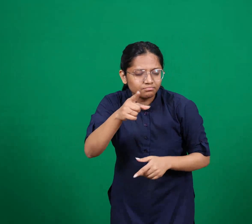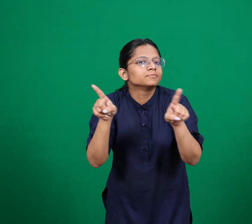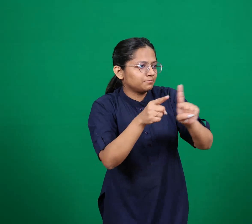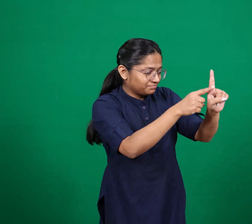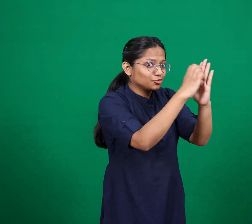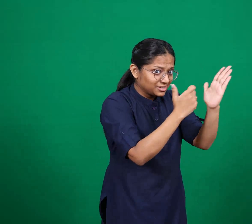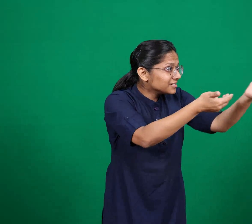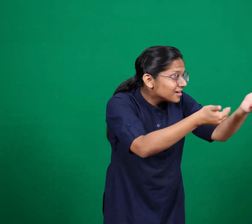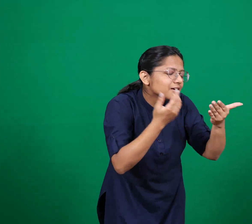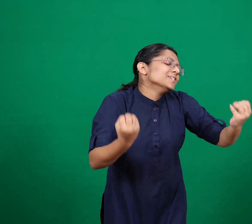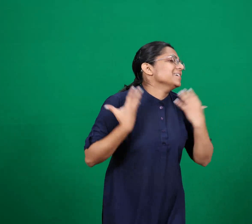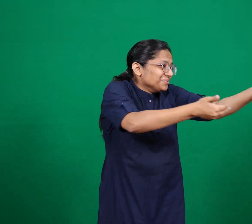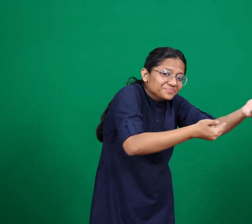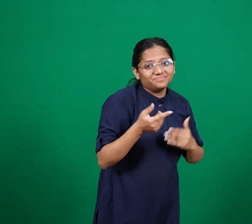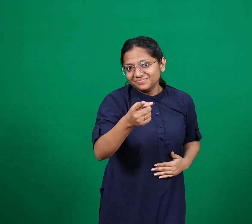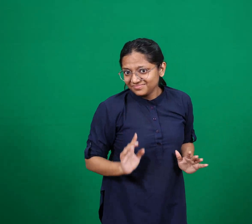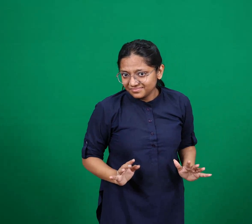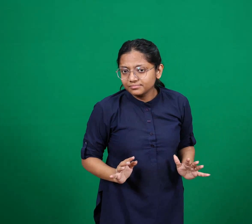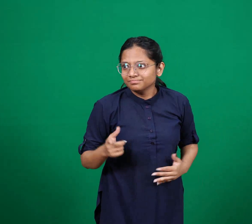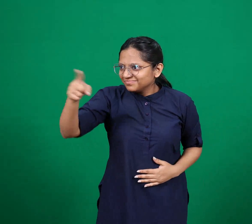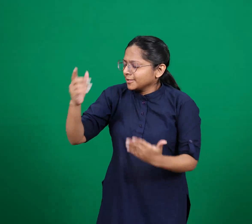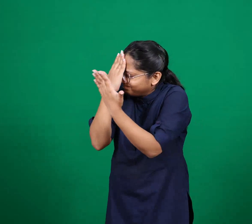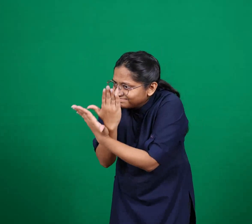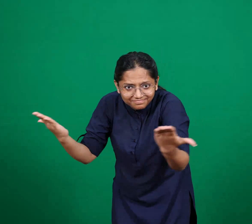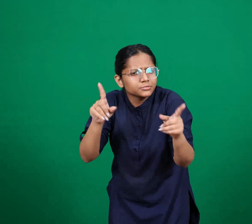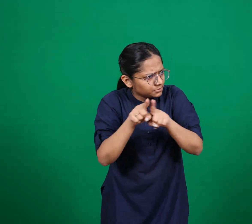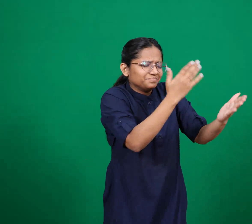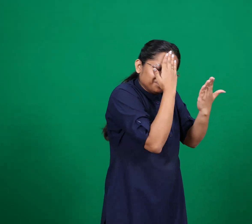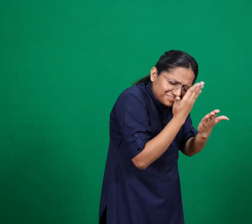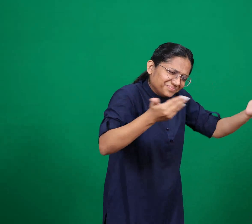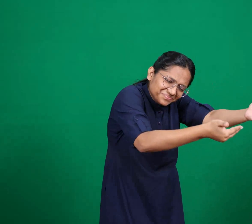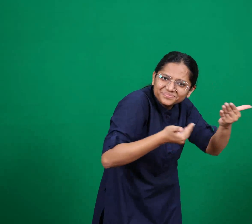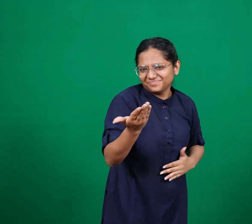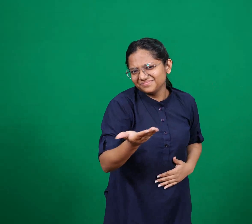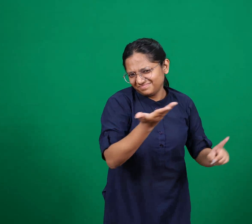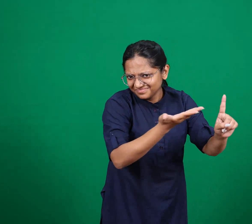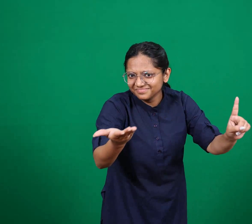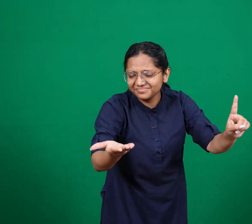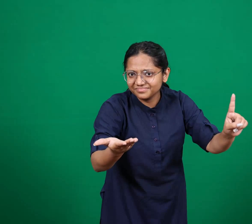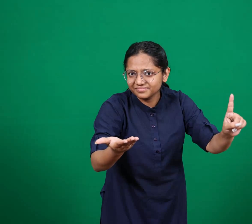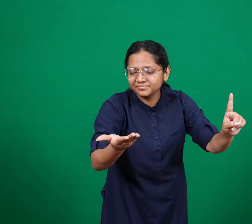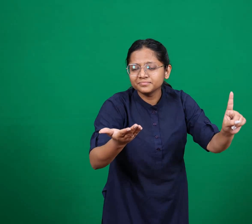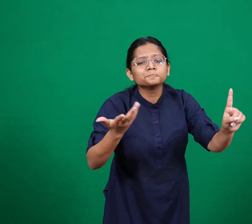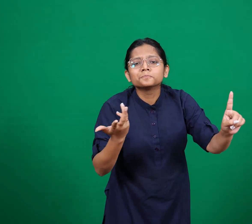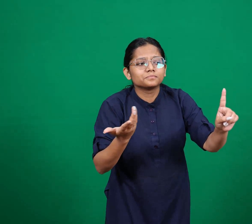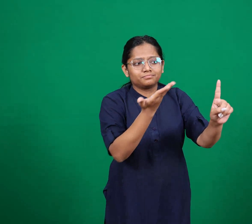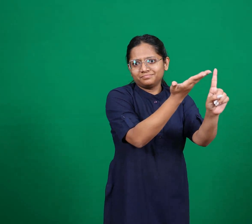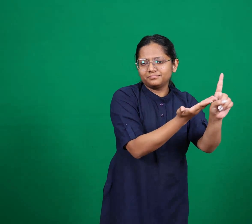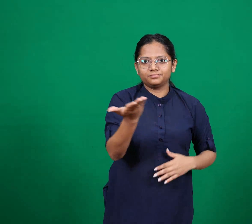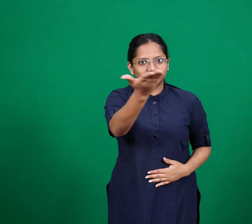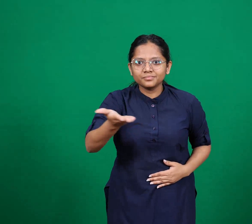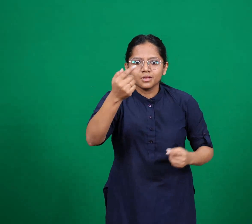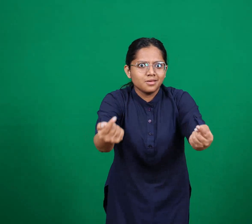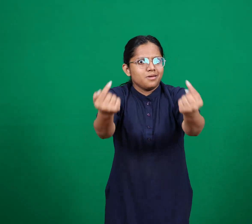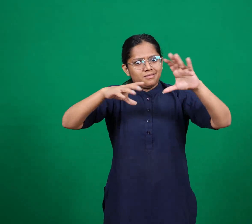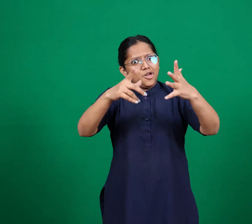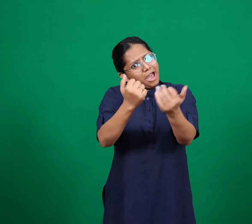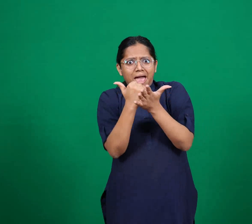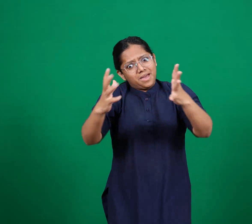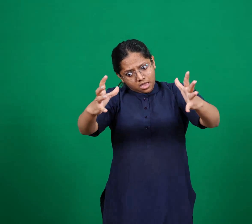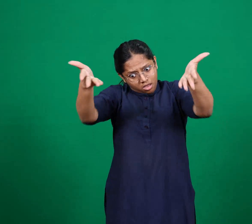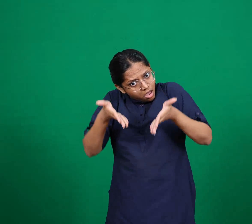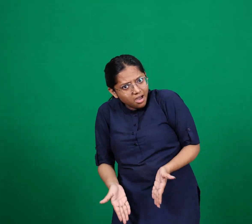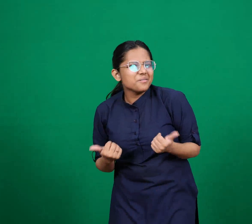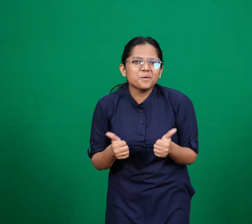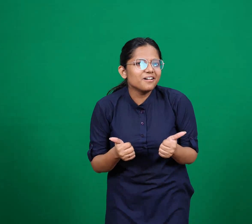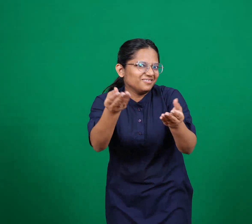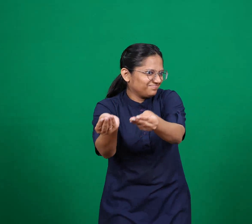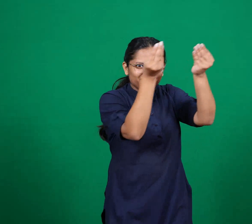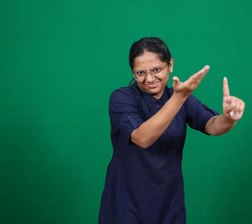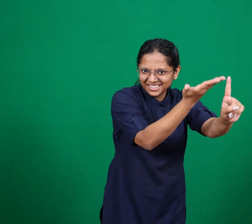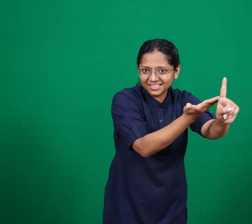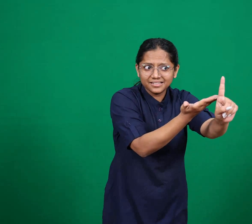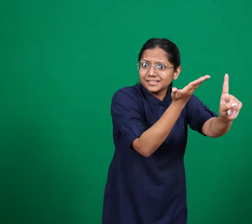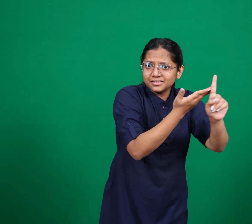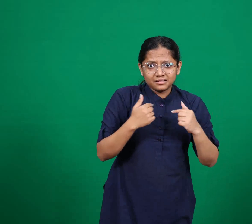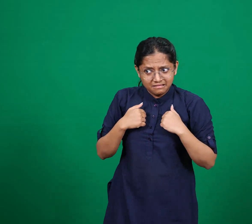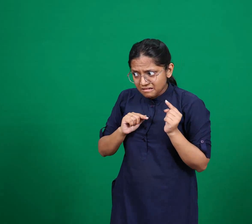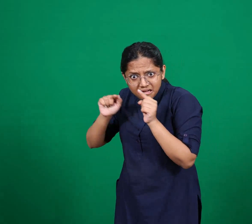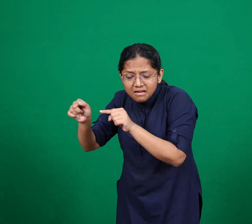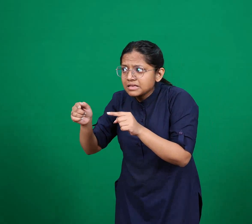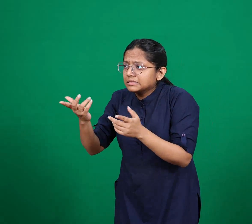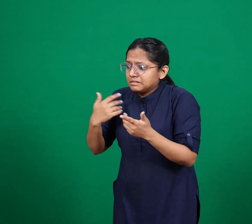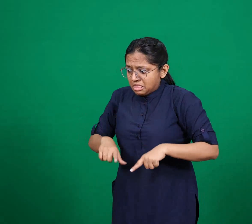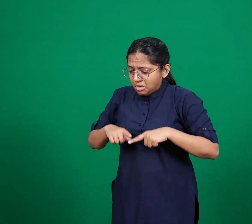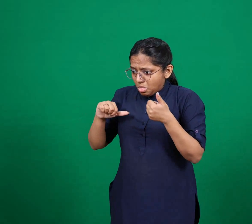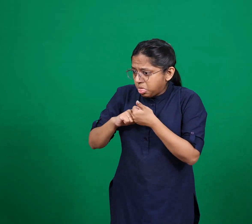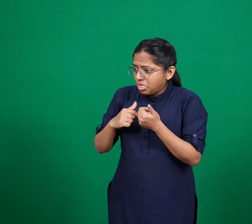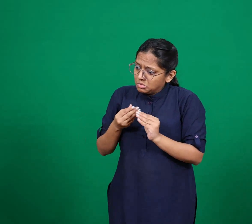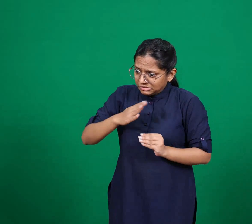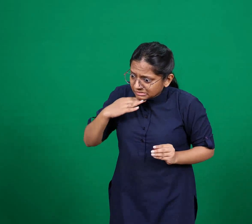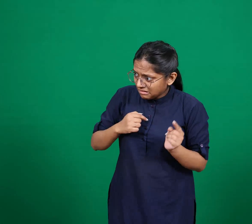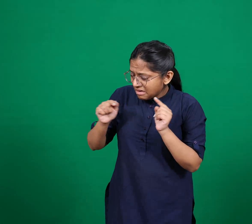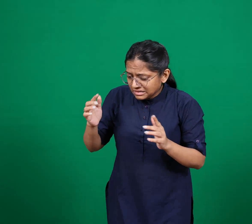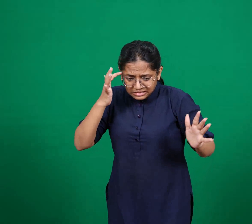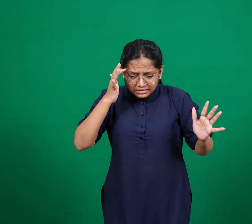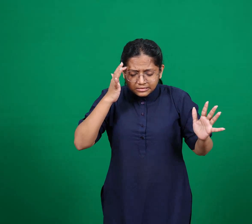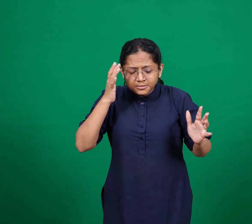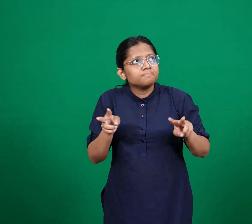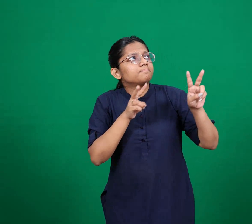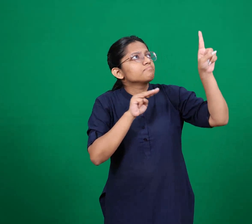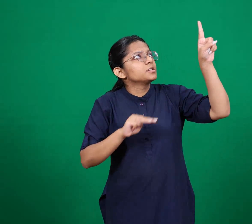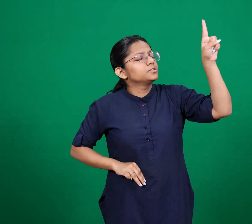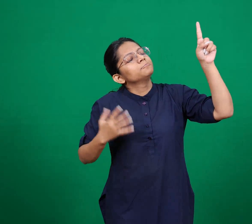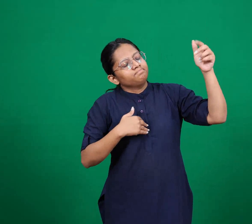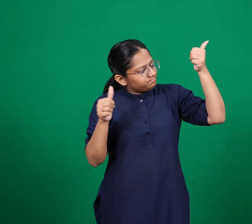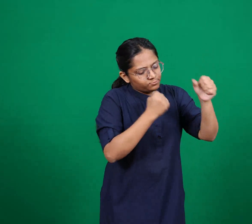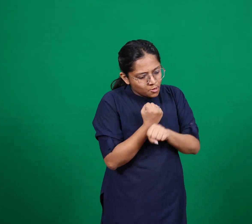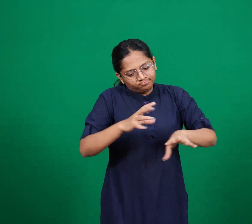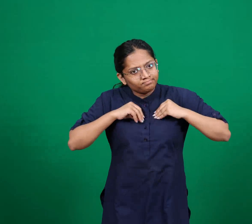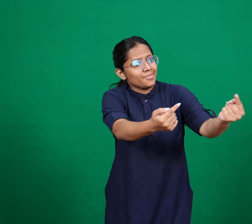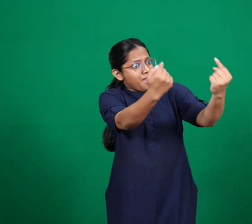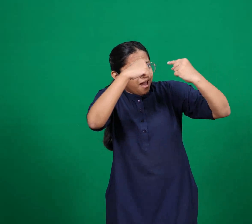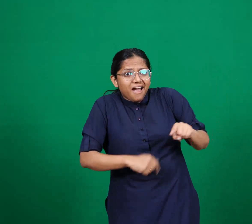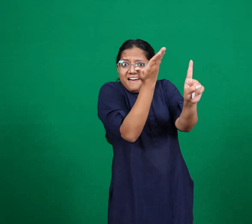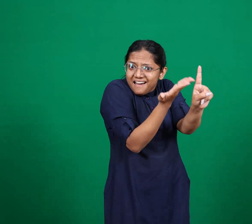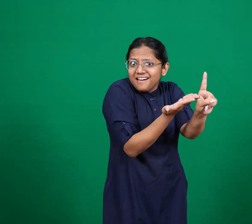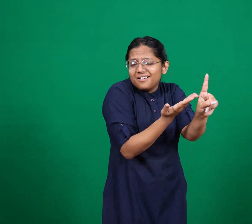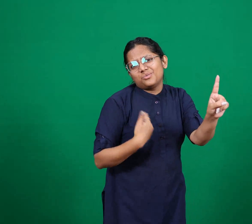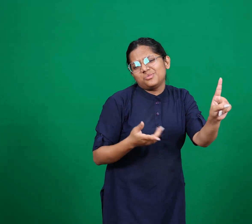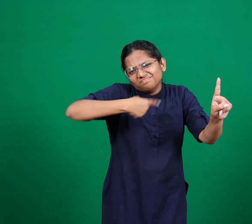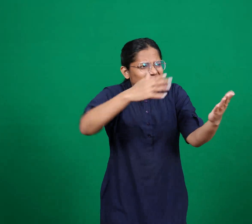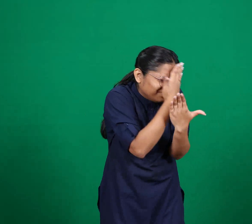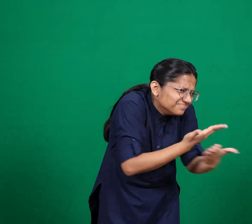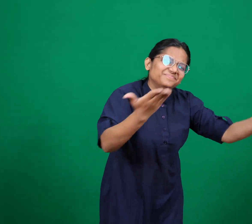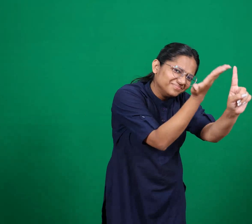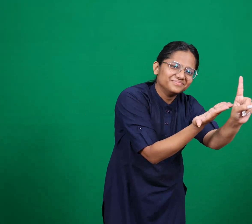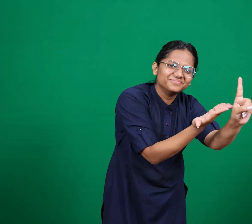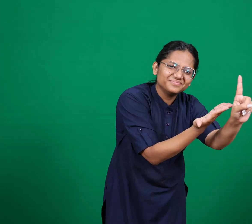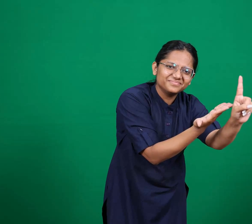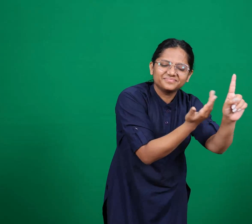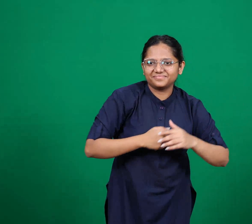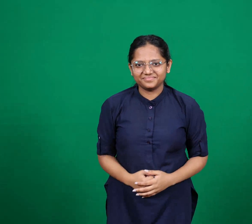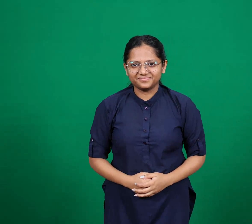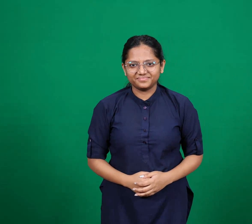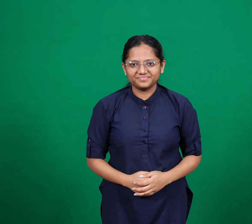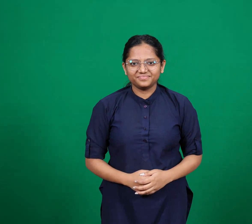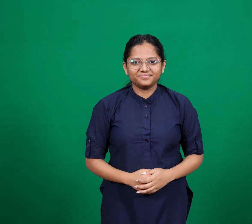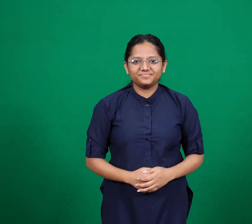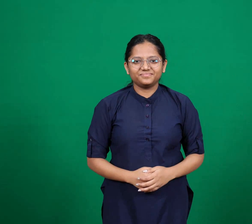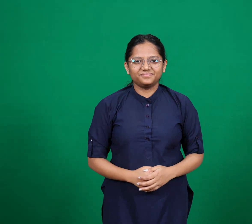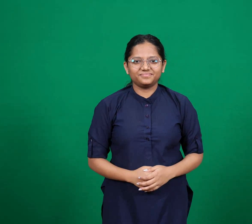Welcome him in the Lord with great joy, and honor men like him, because he nearly died for the work of Christ, risking his life to make up for your deficit of service to me.